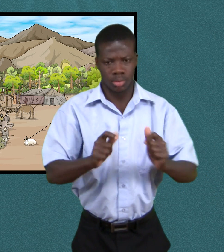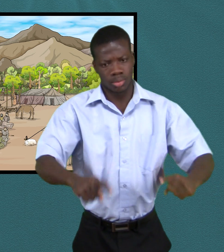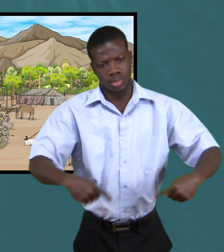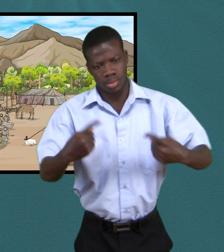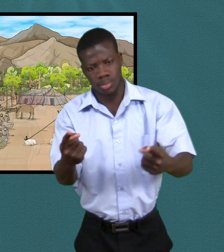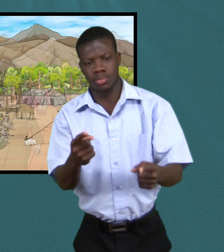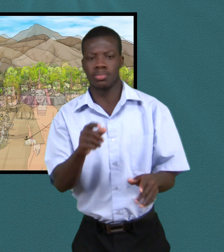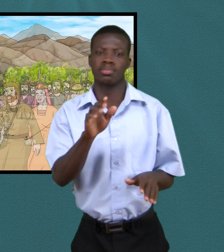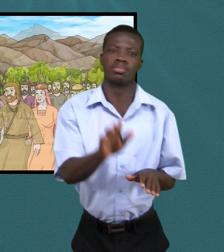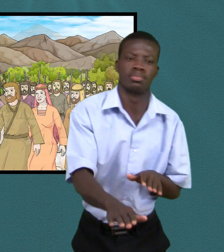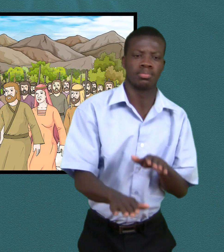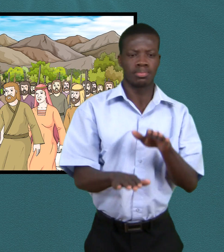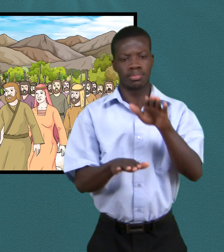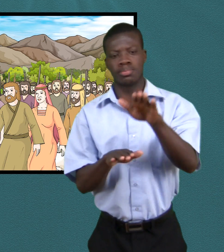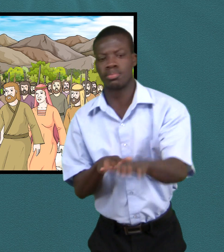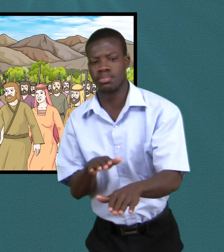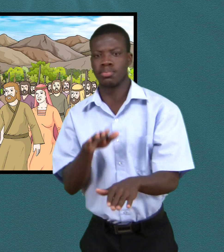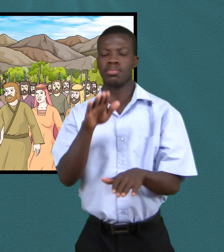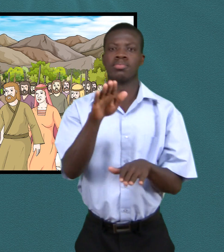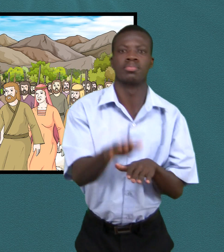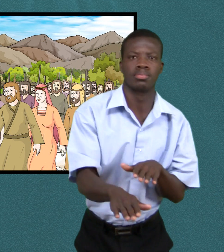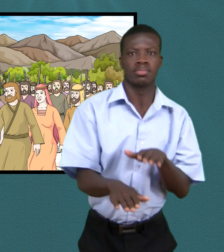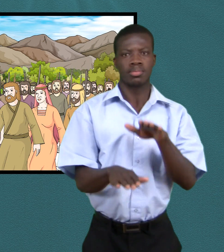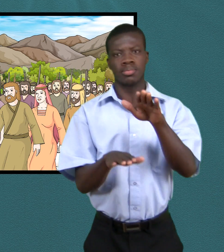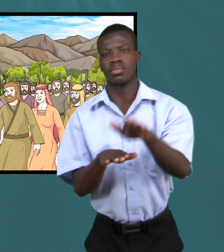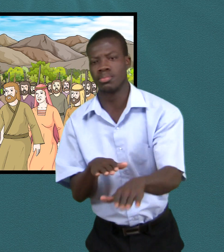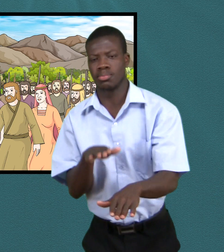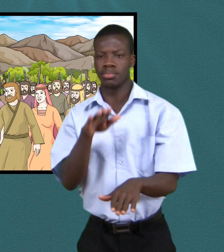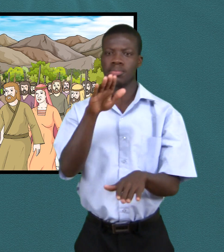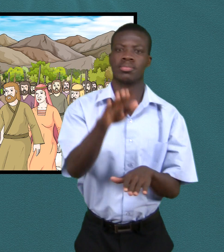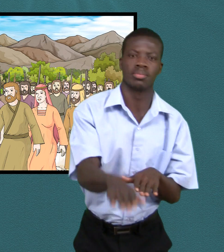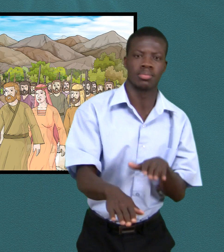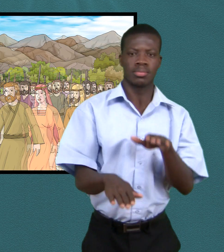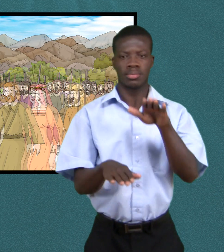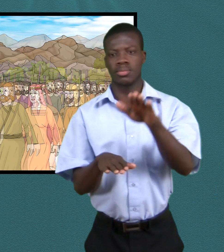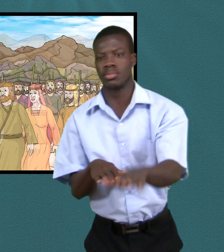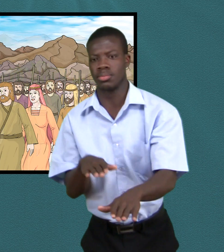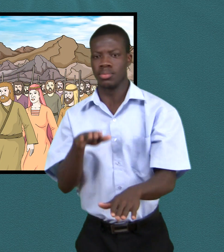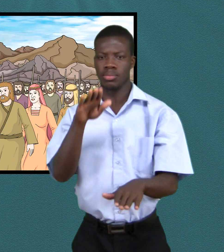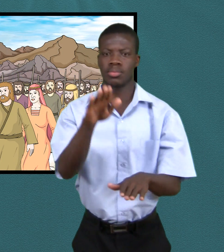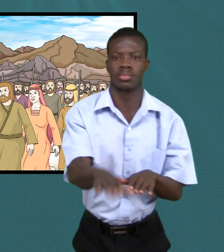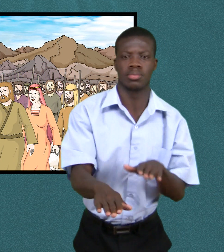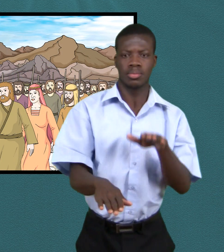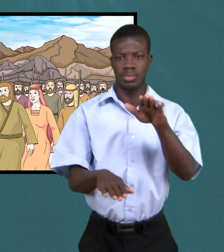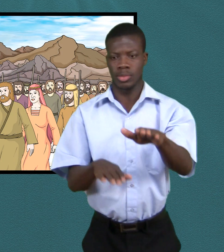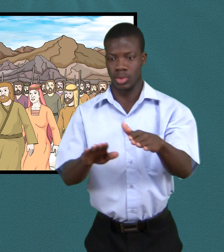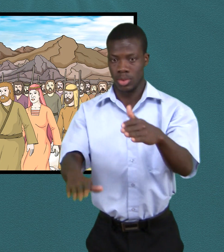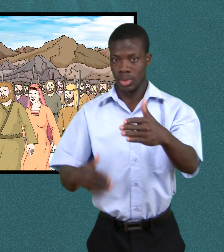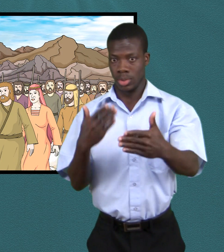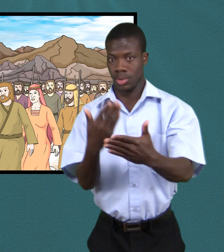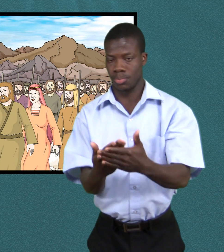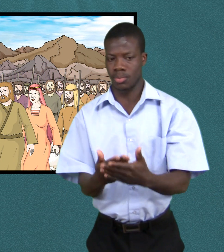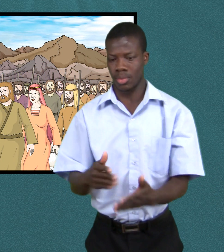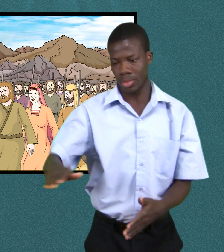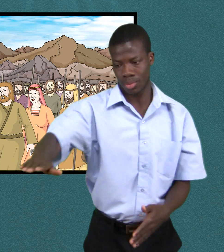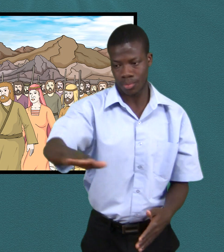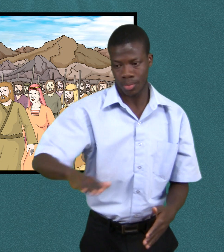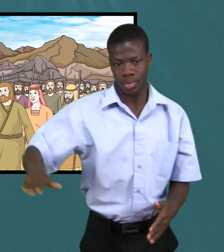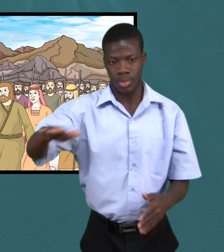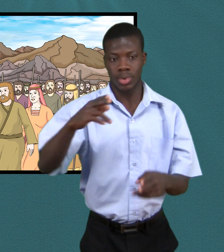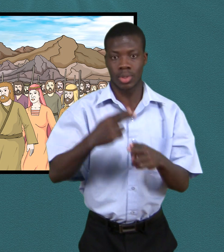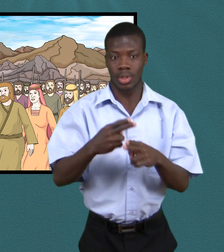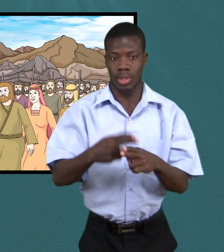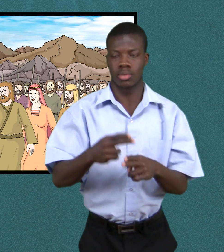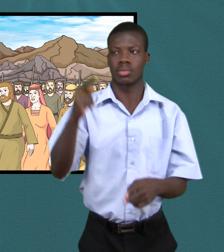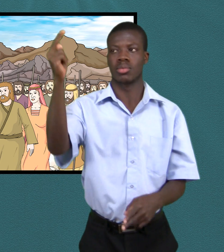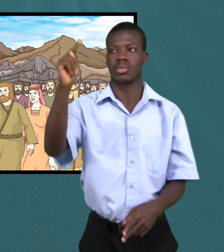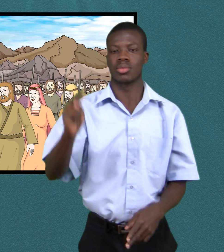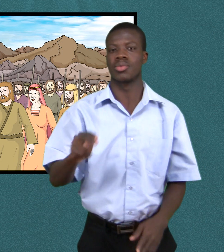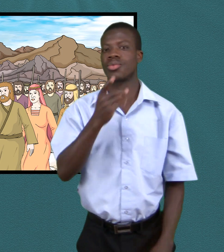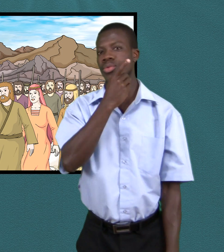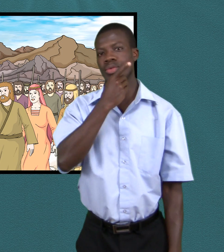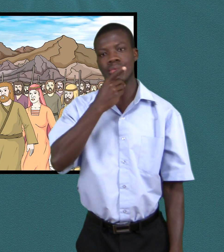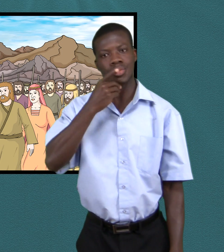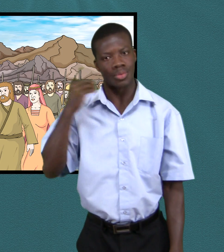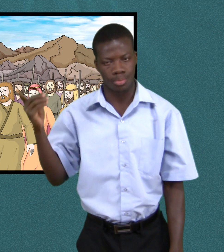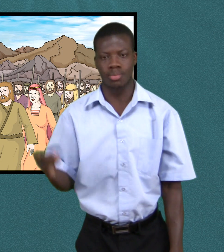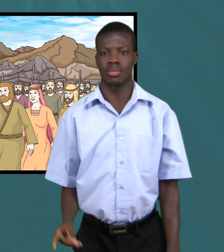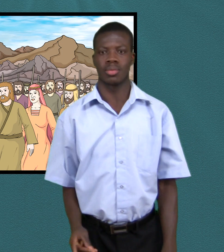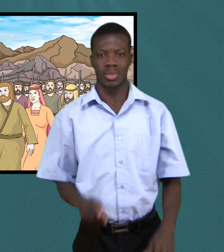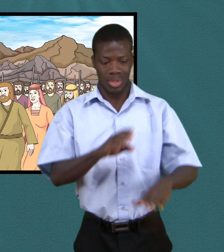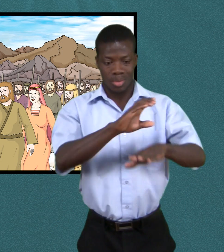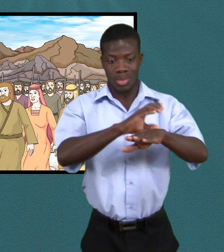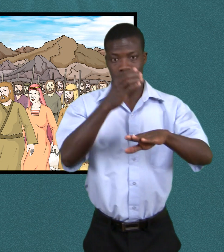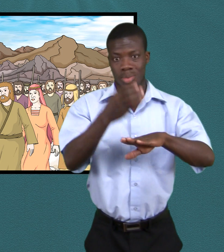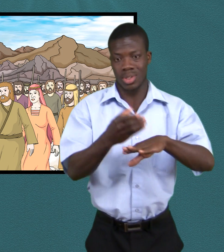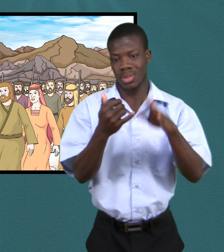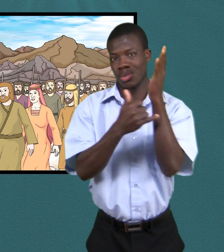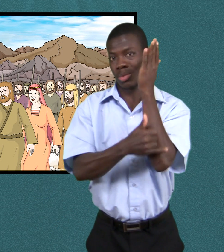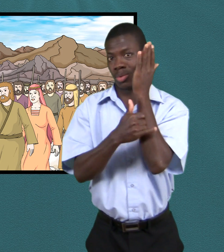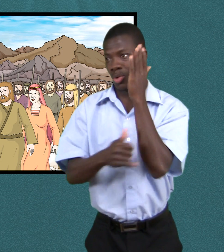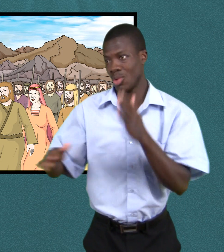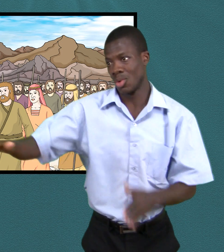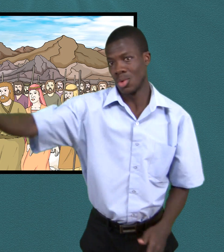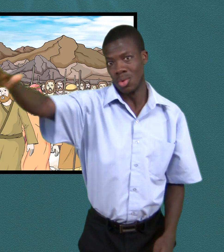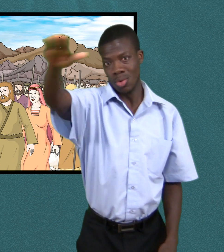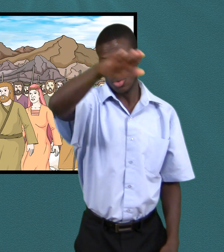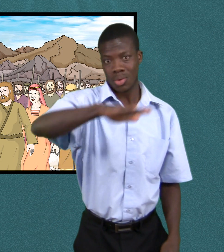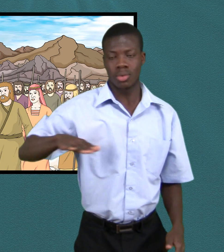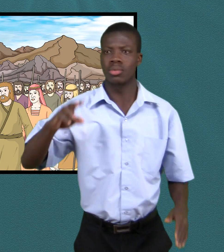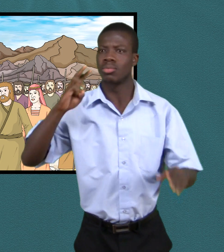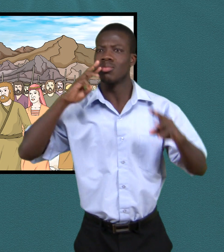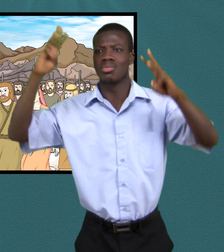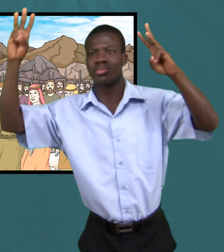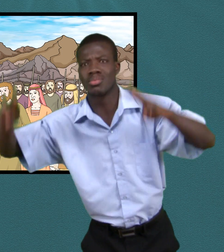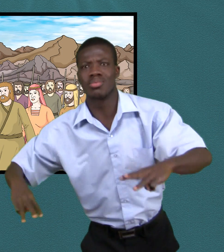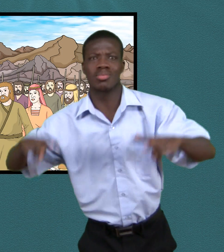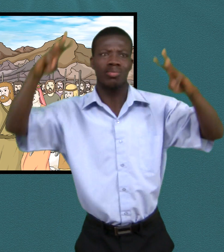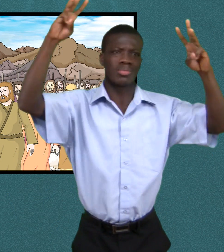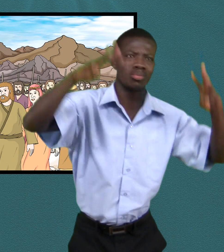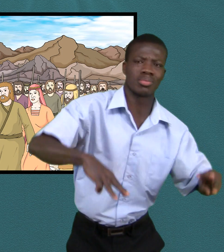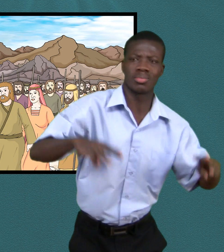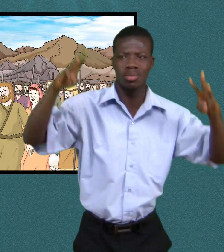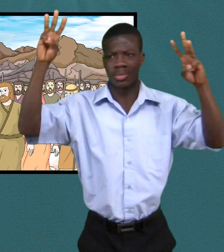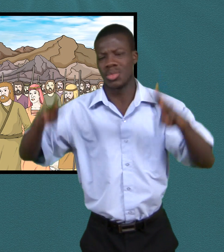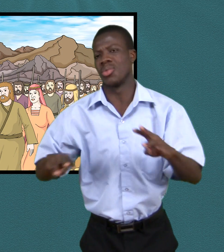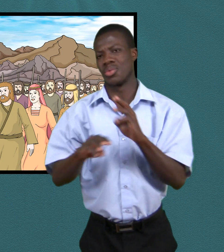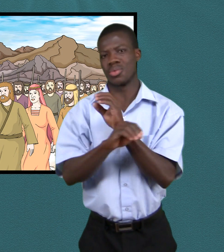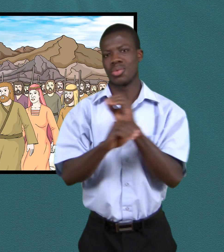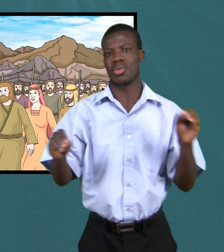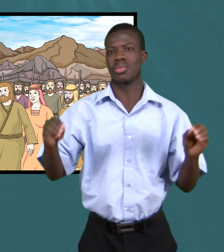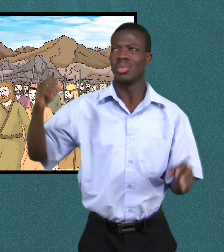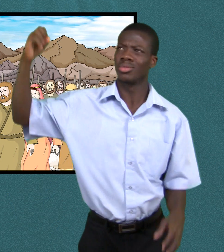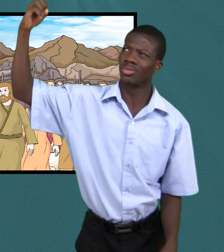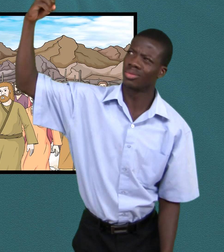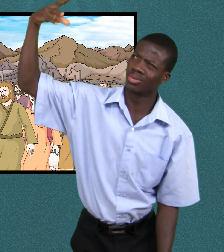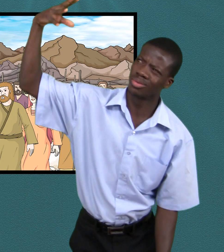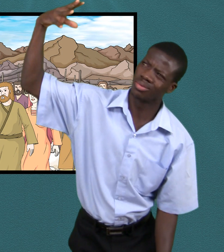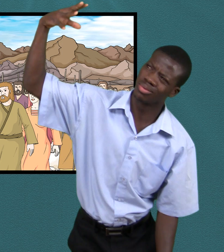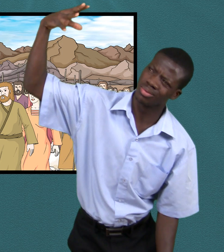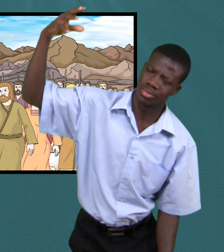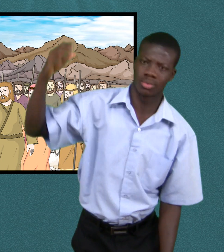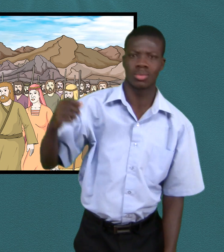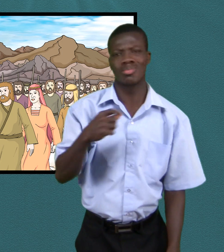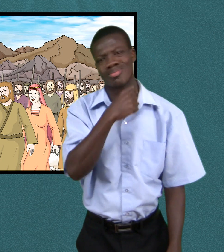And Abram journeyed on toward the Negev.